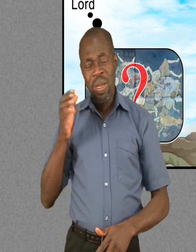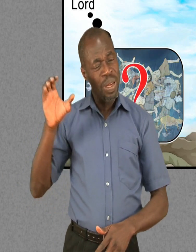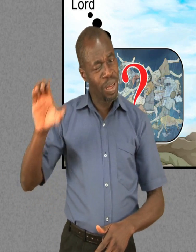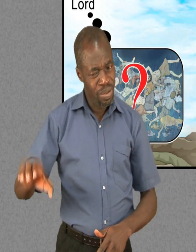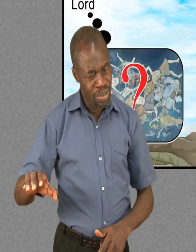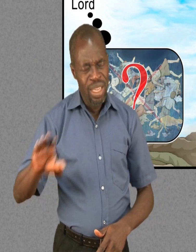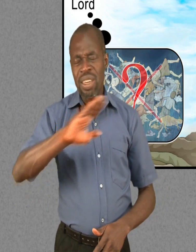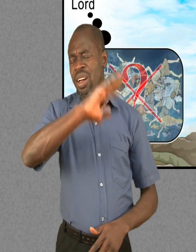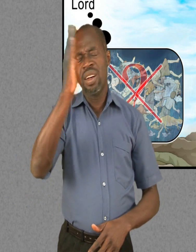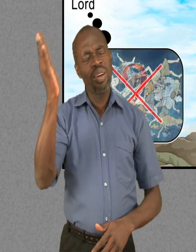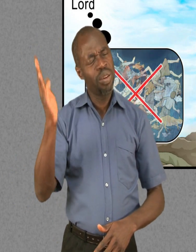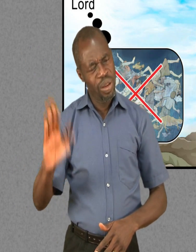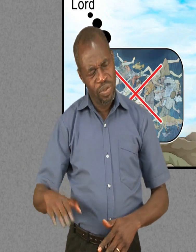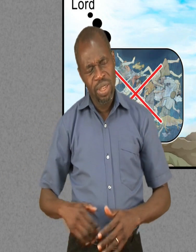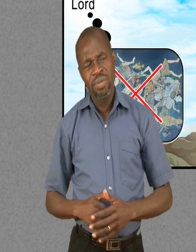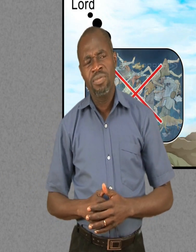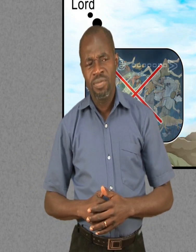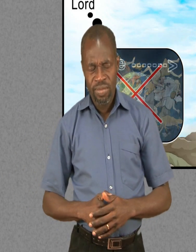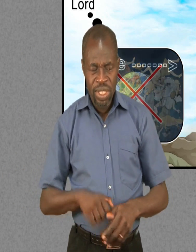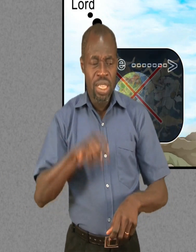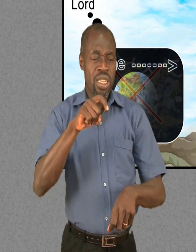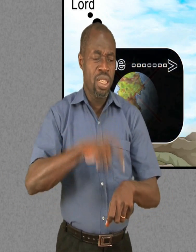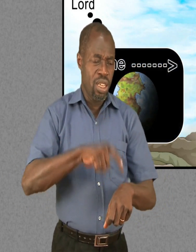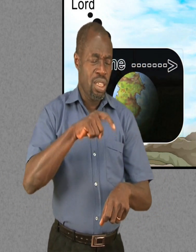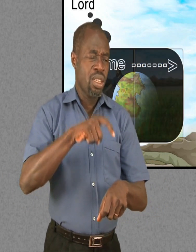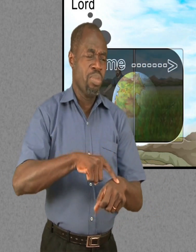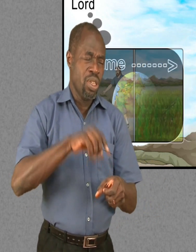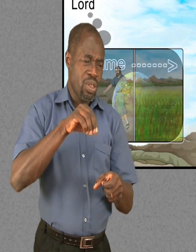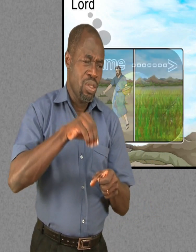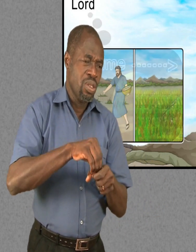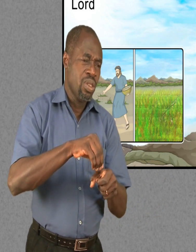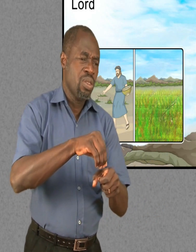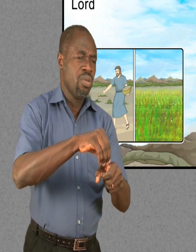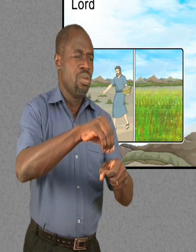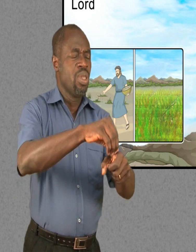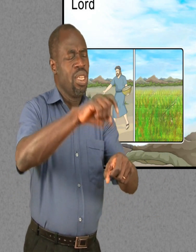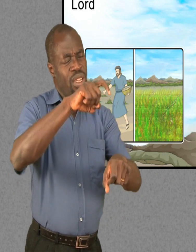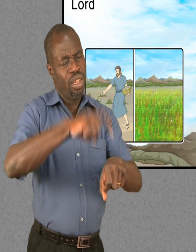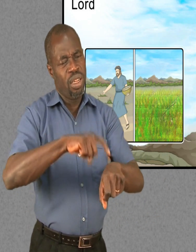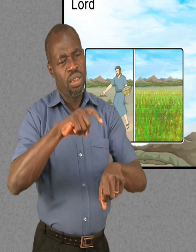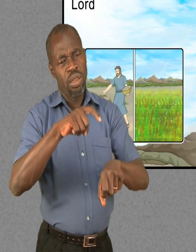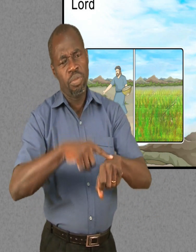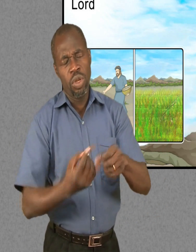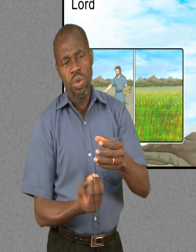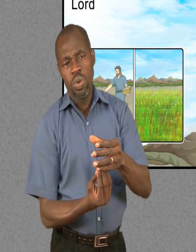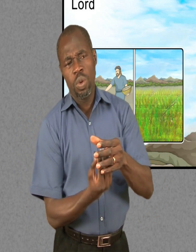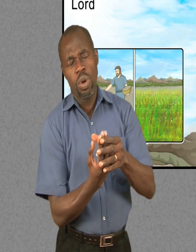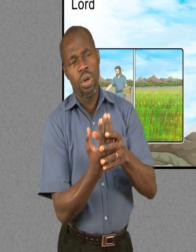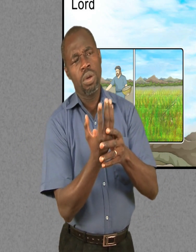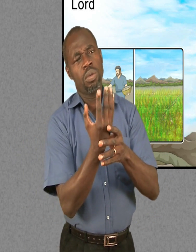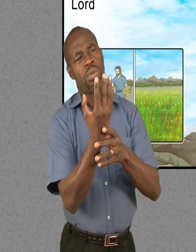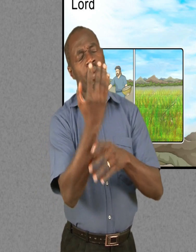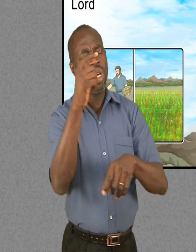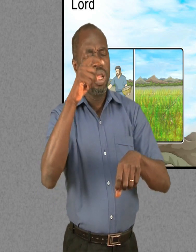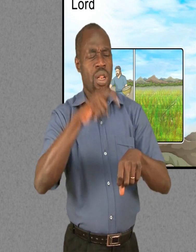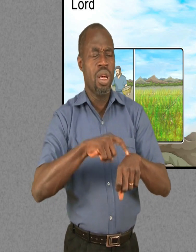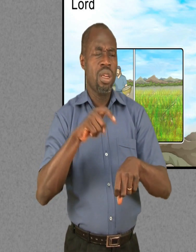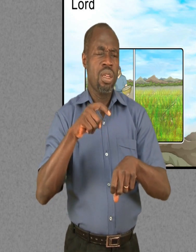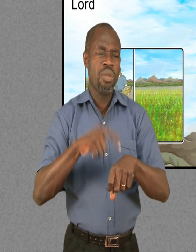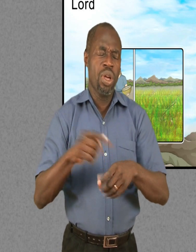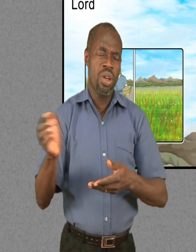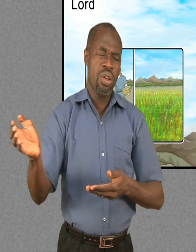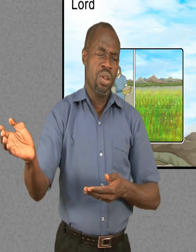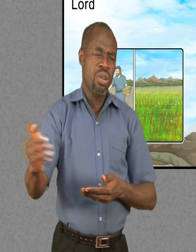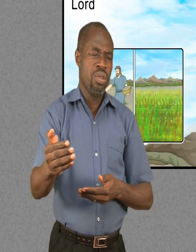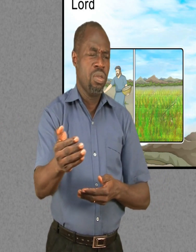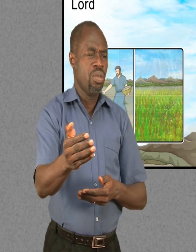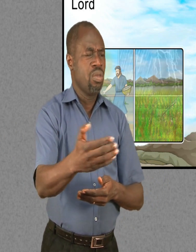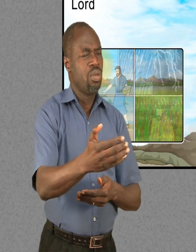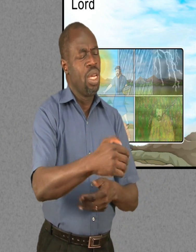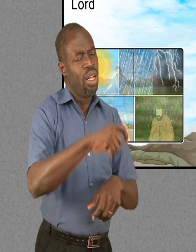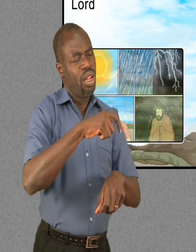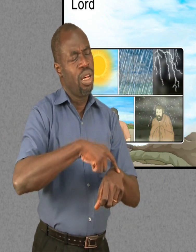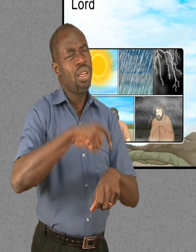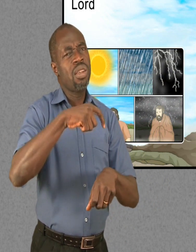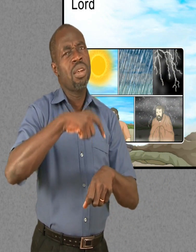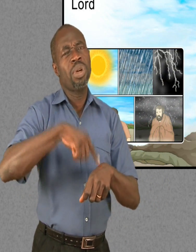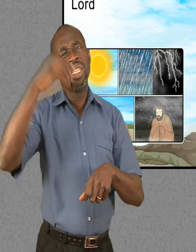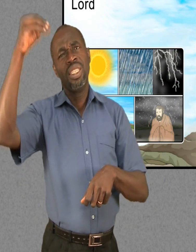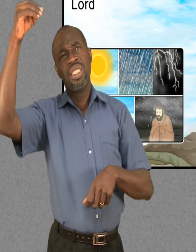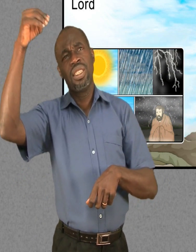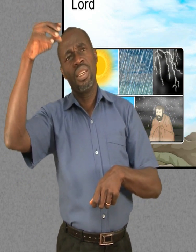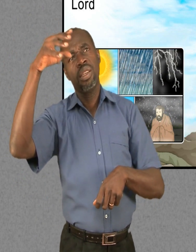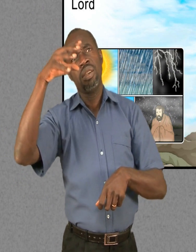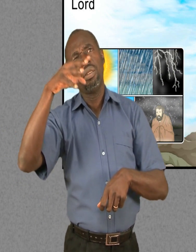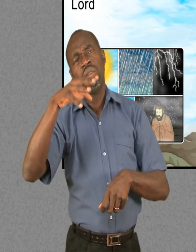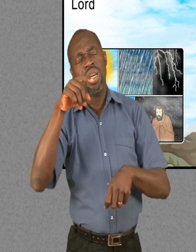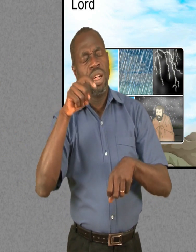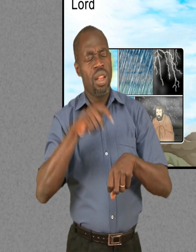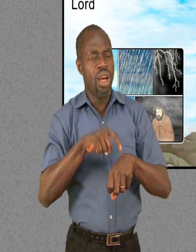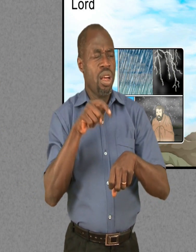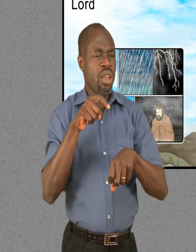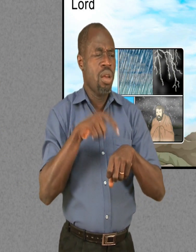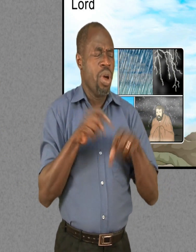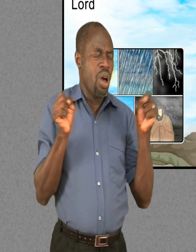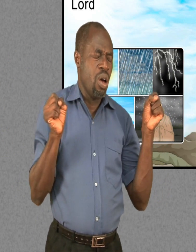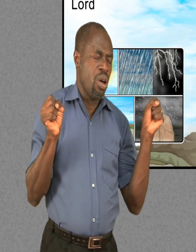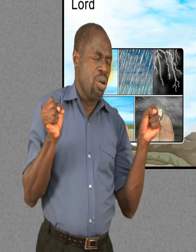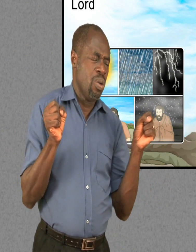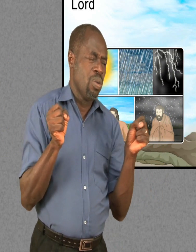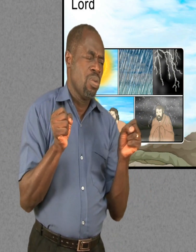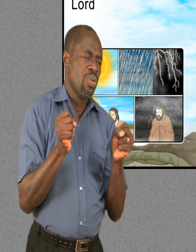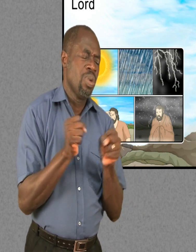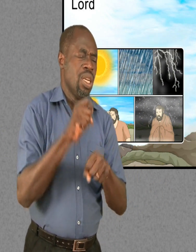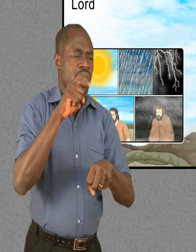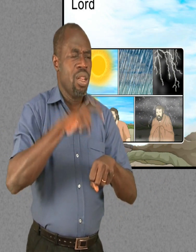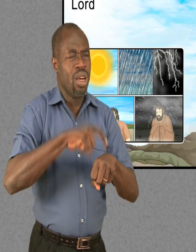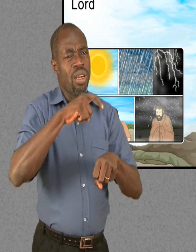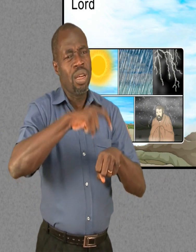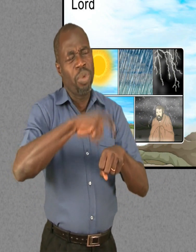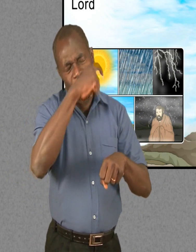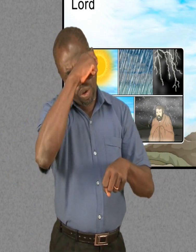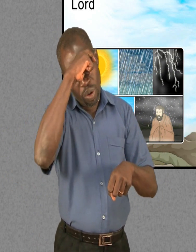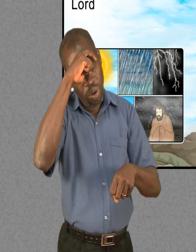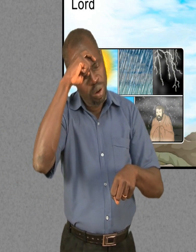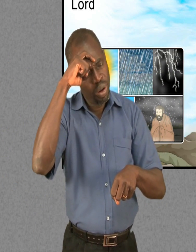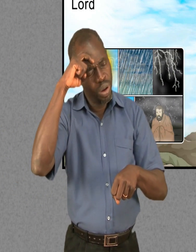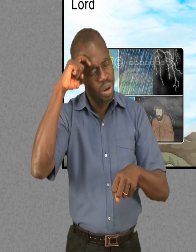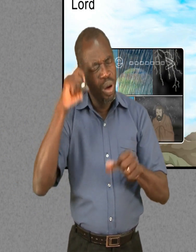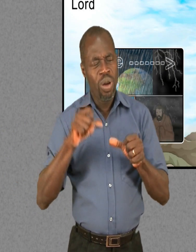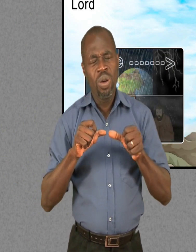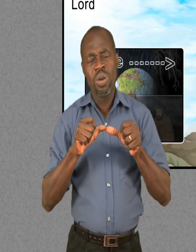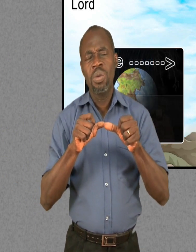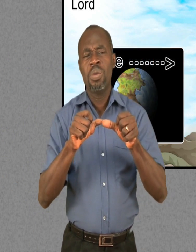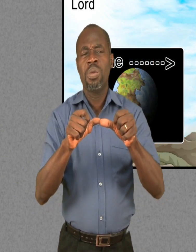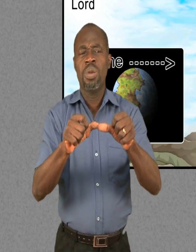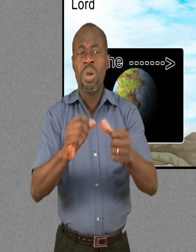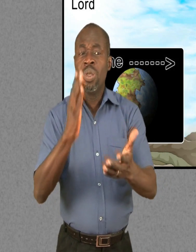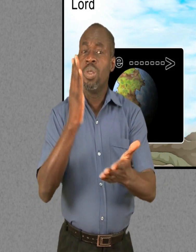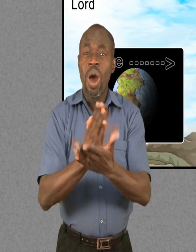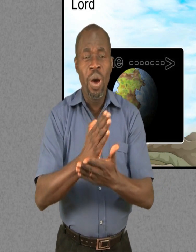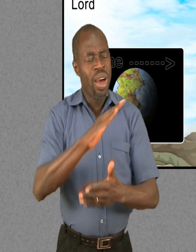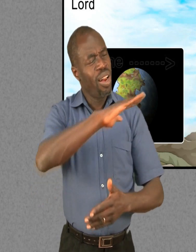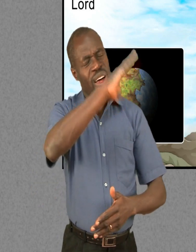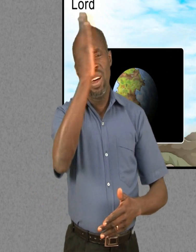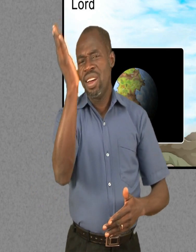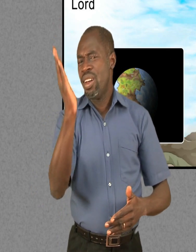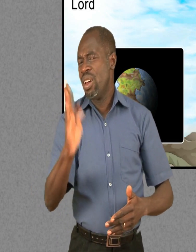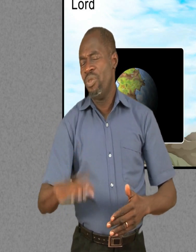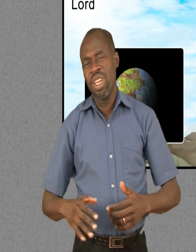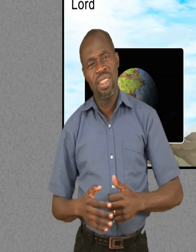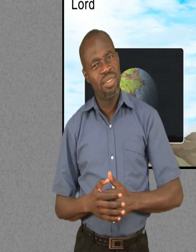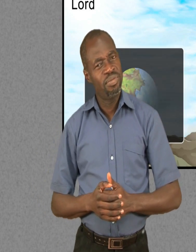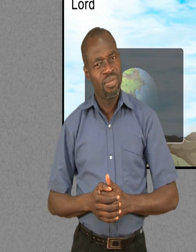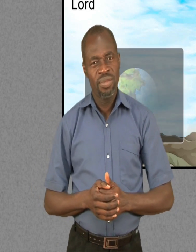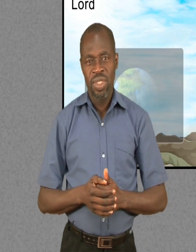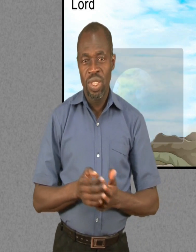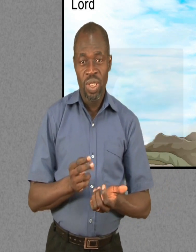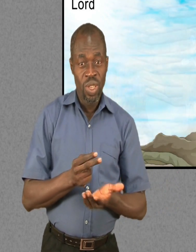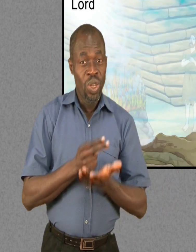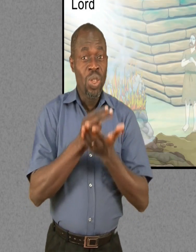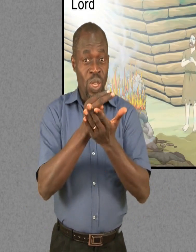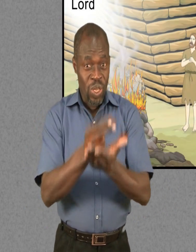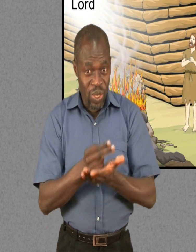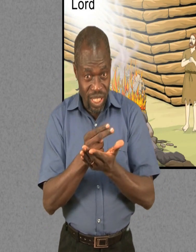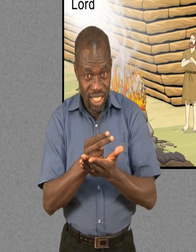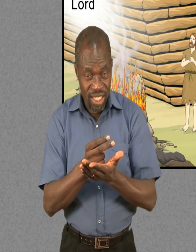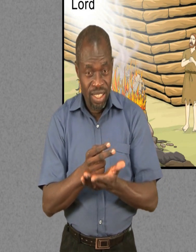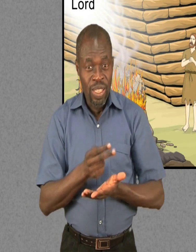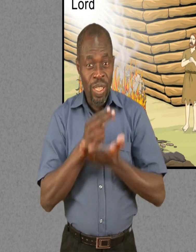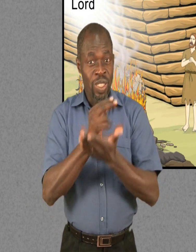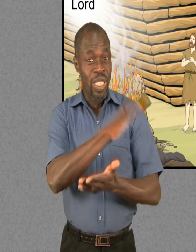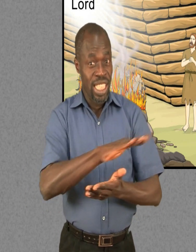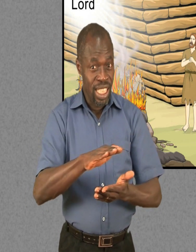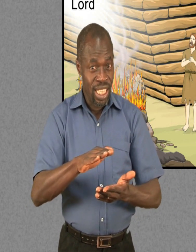As long as the earth endures, seedtime and harvest, cold and heat, summer and winter, day and night shall never cease.”